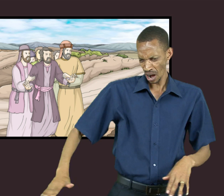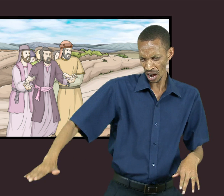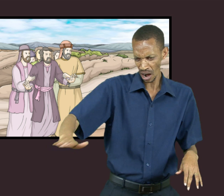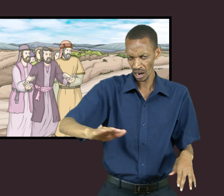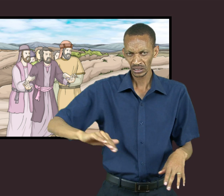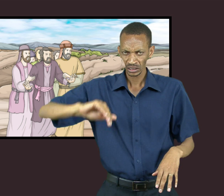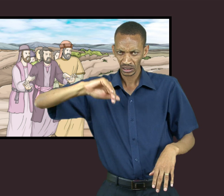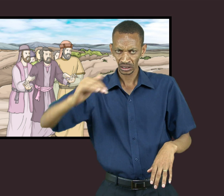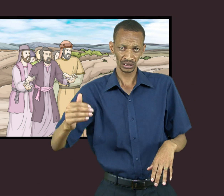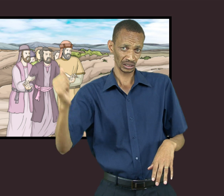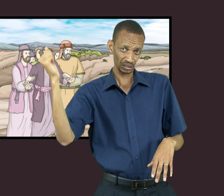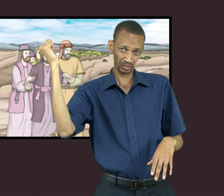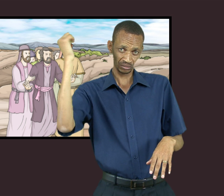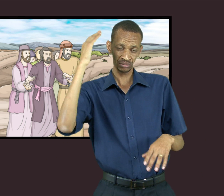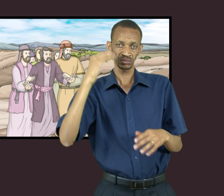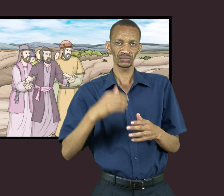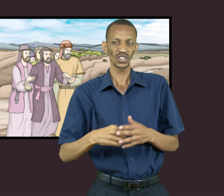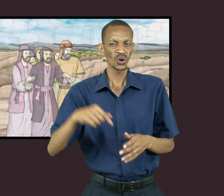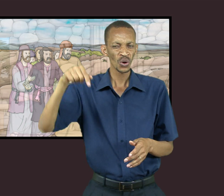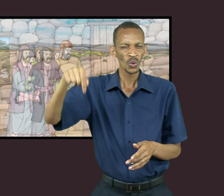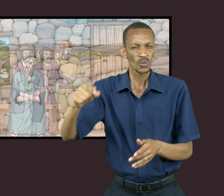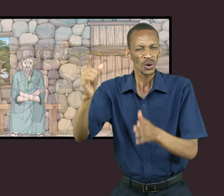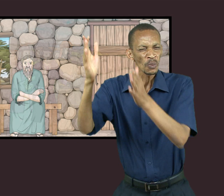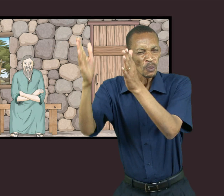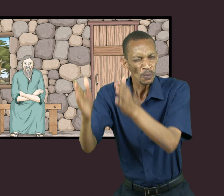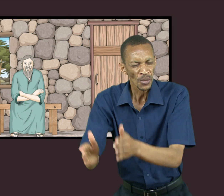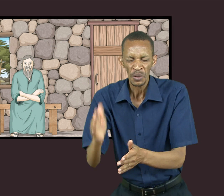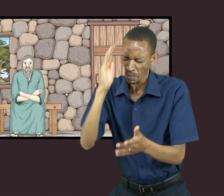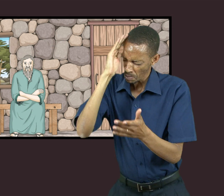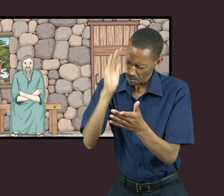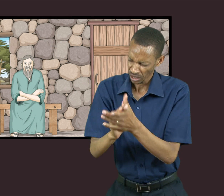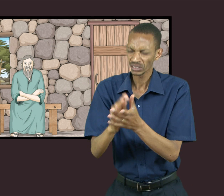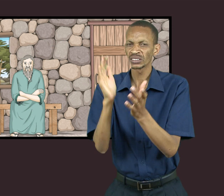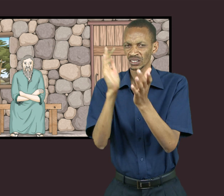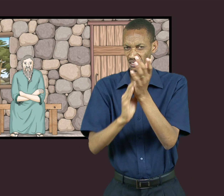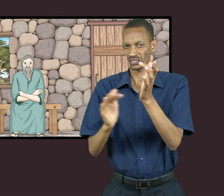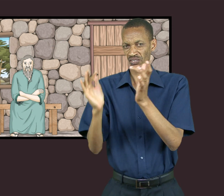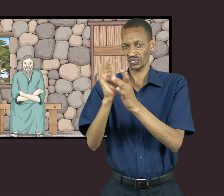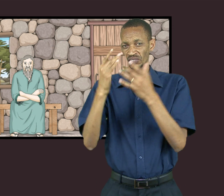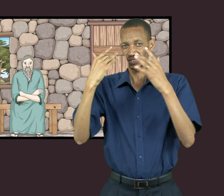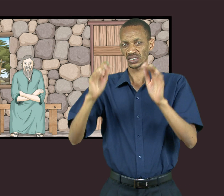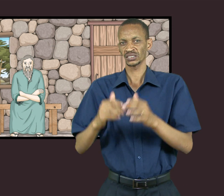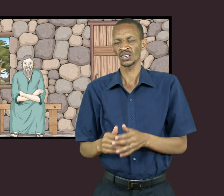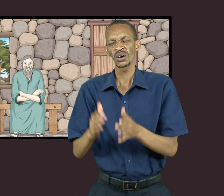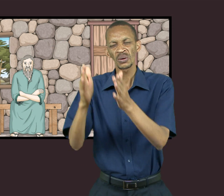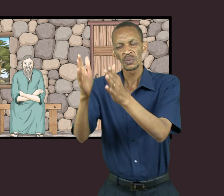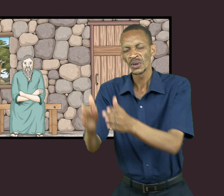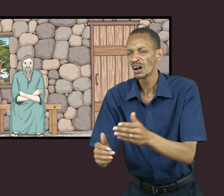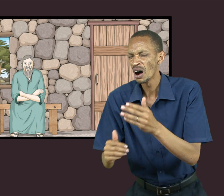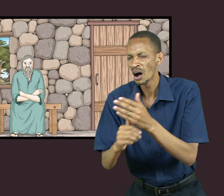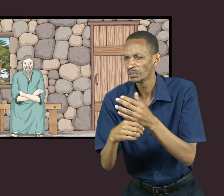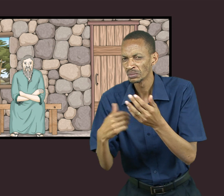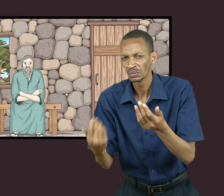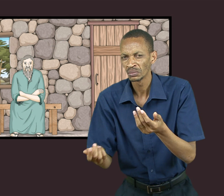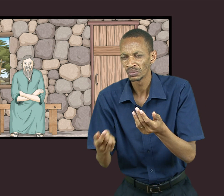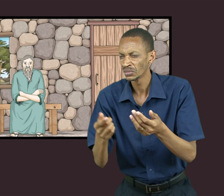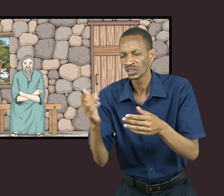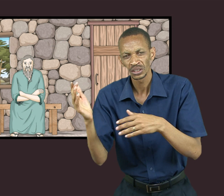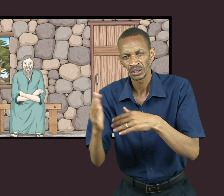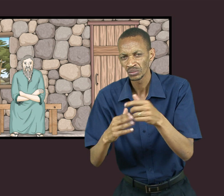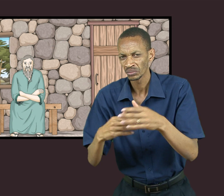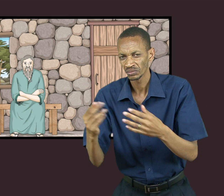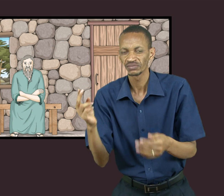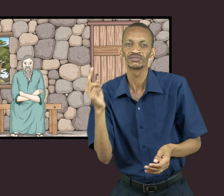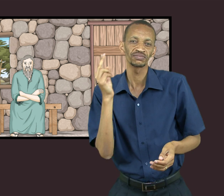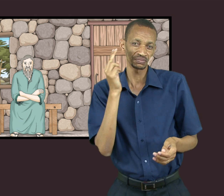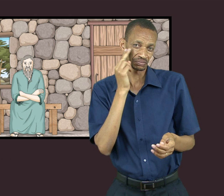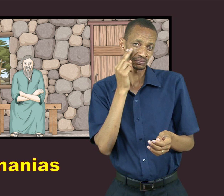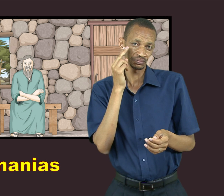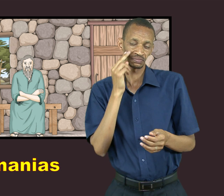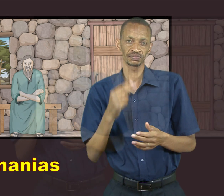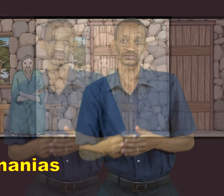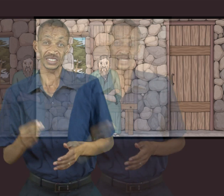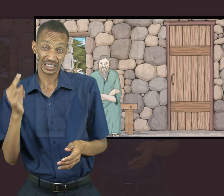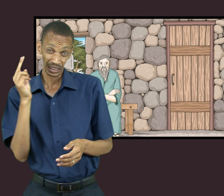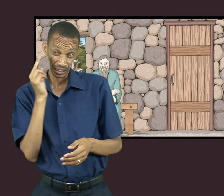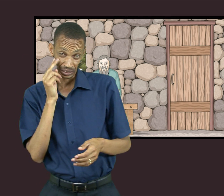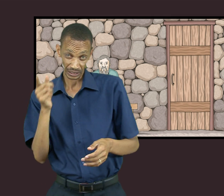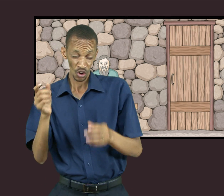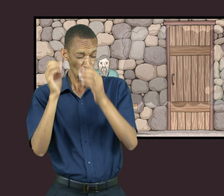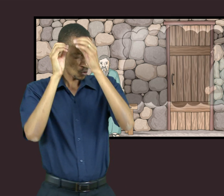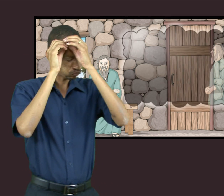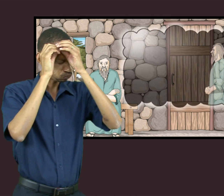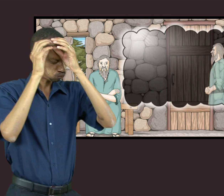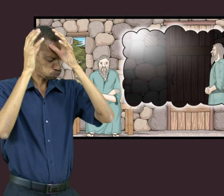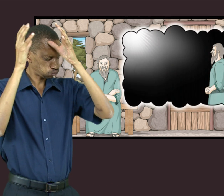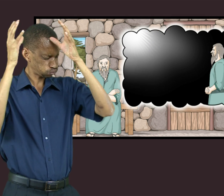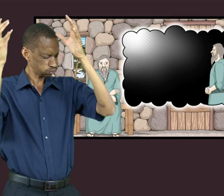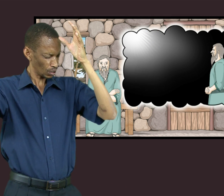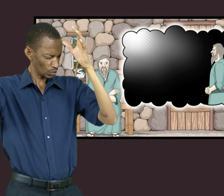In Damascus there was a disciple named Ananias.